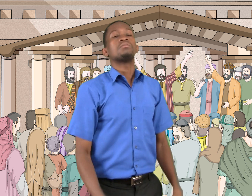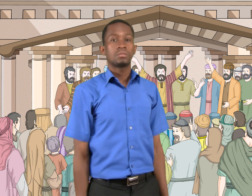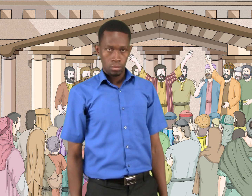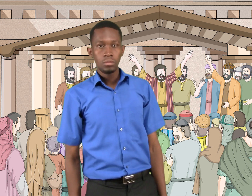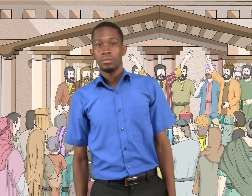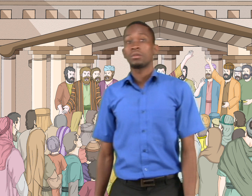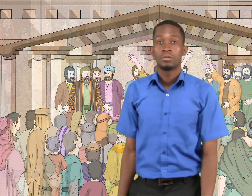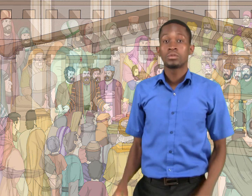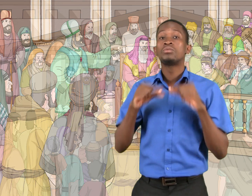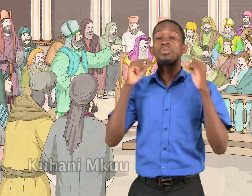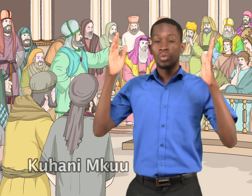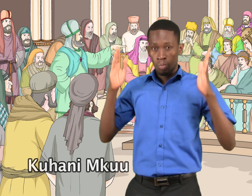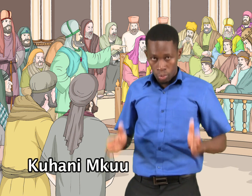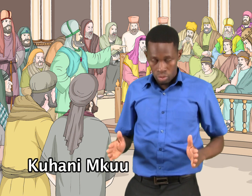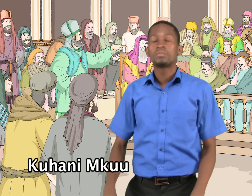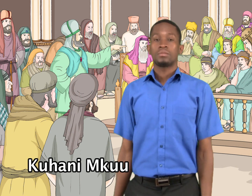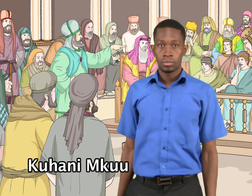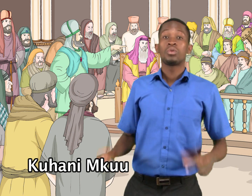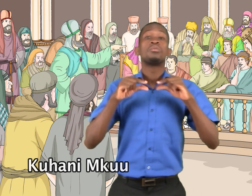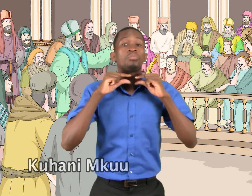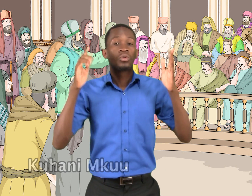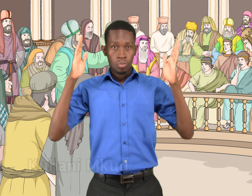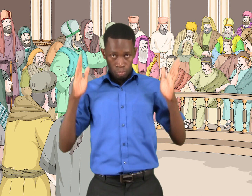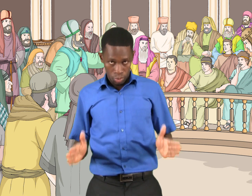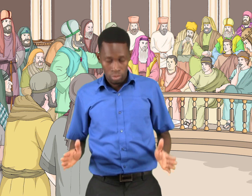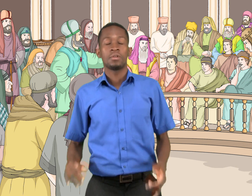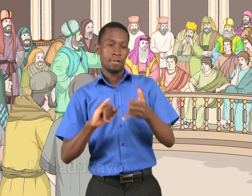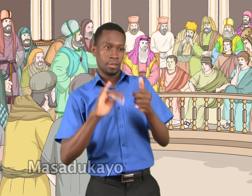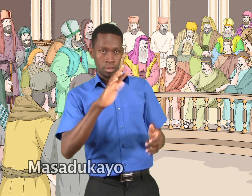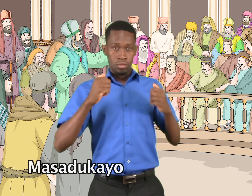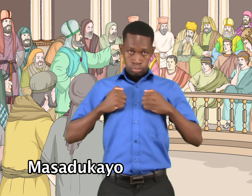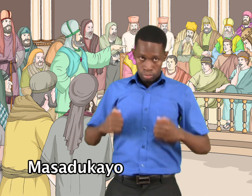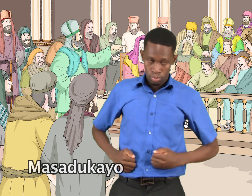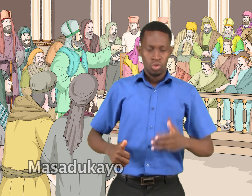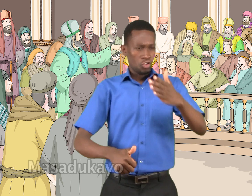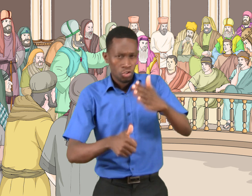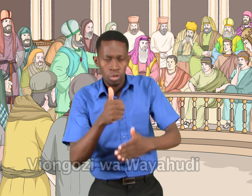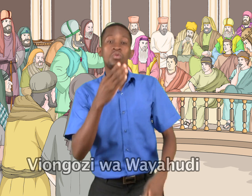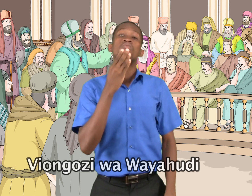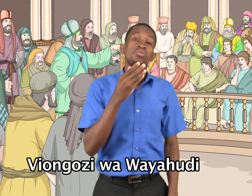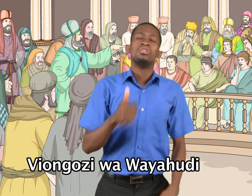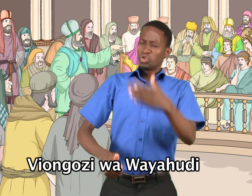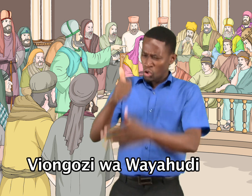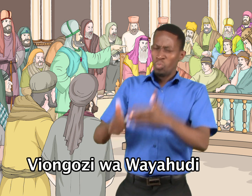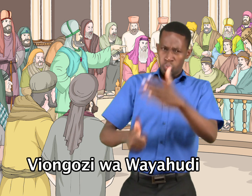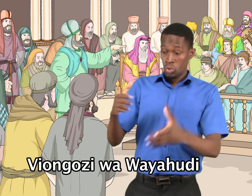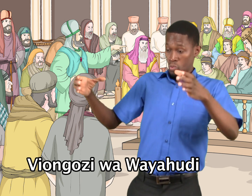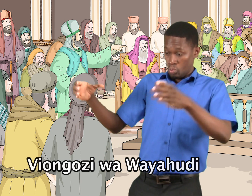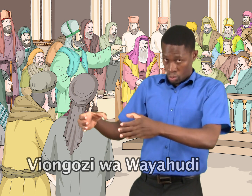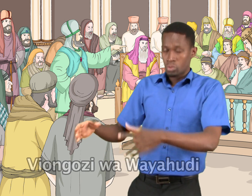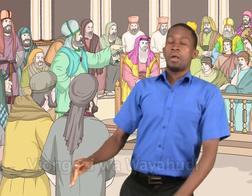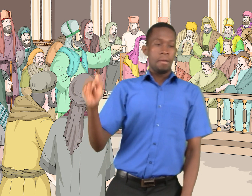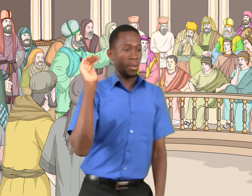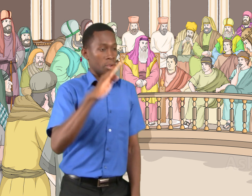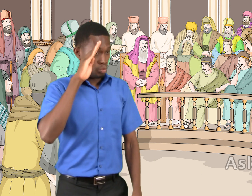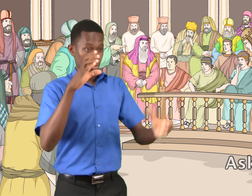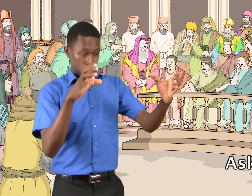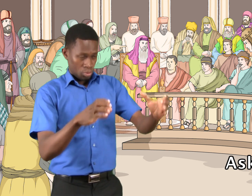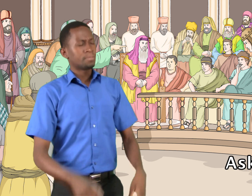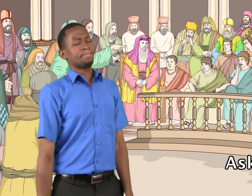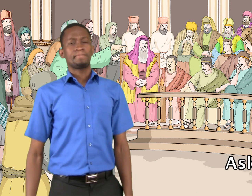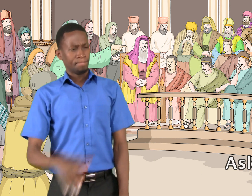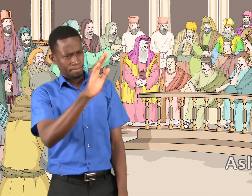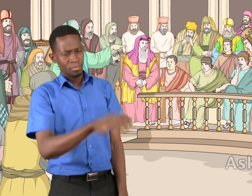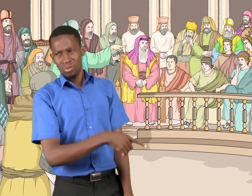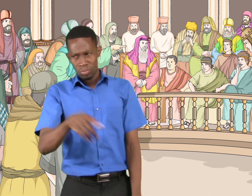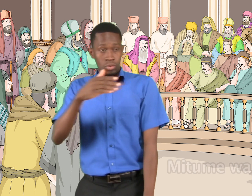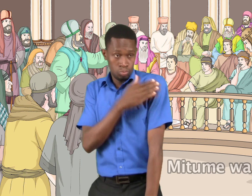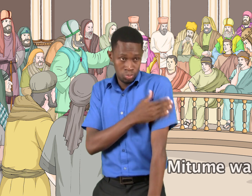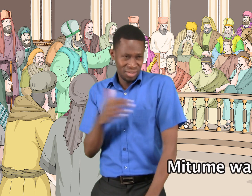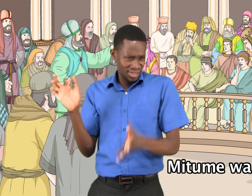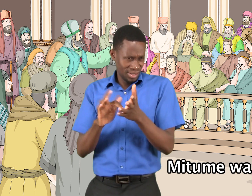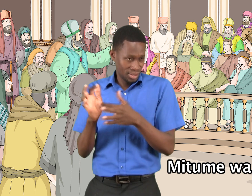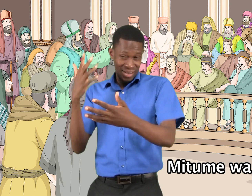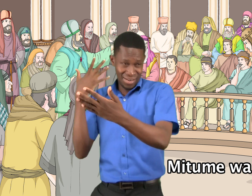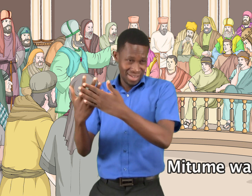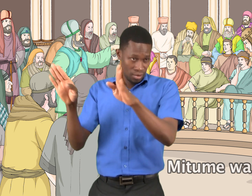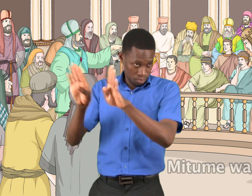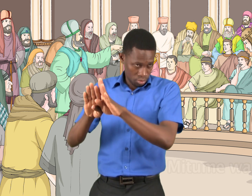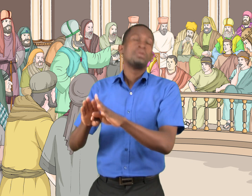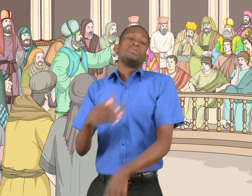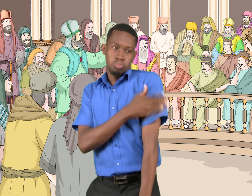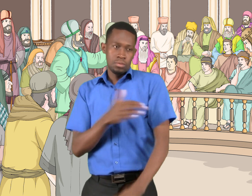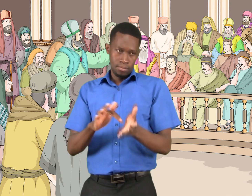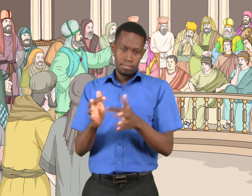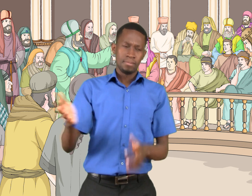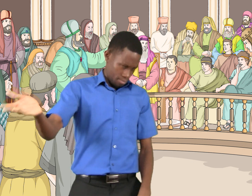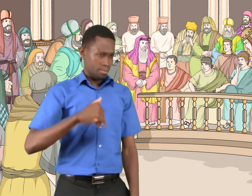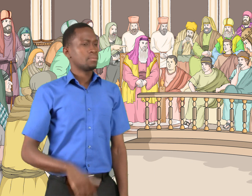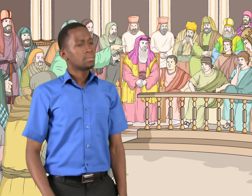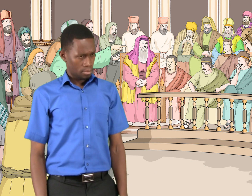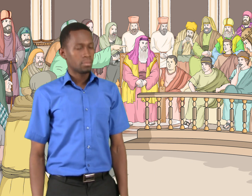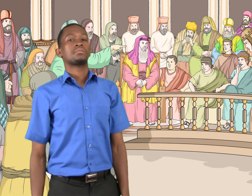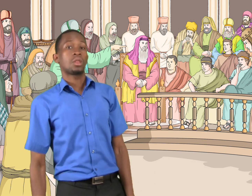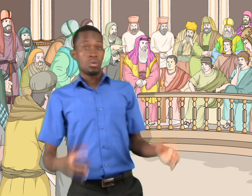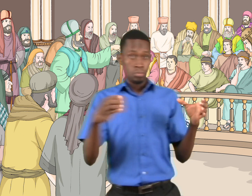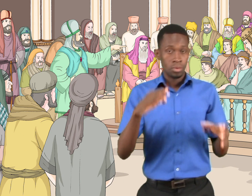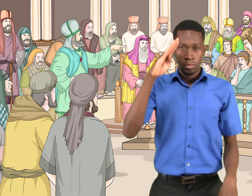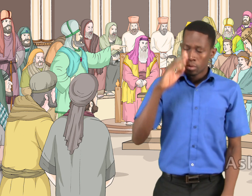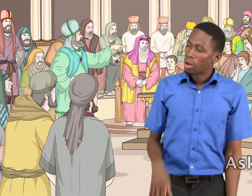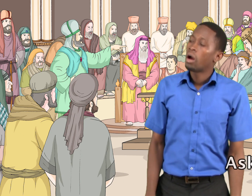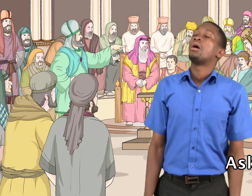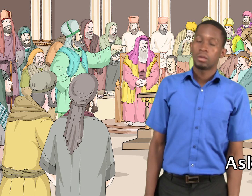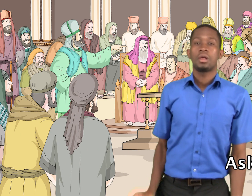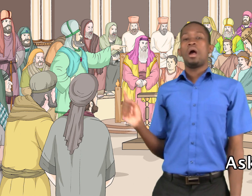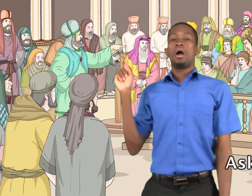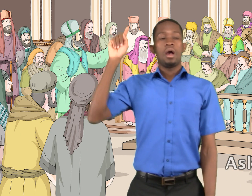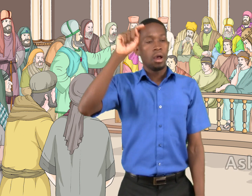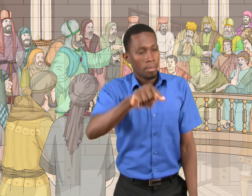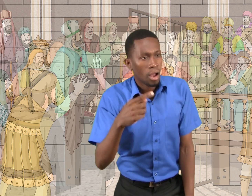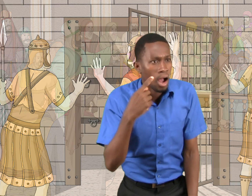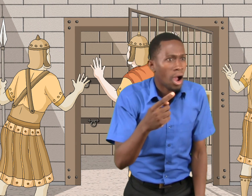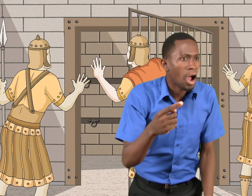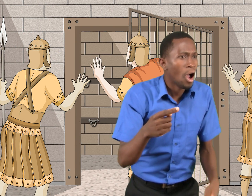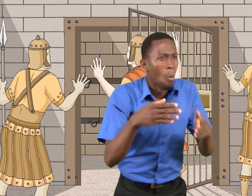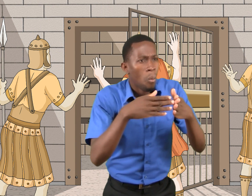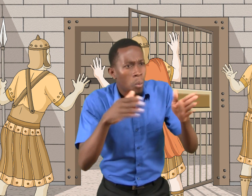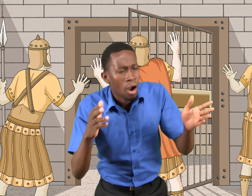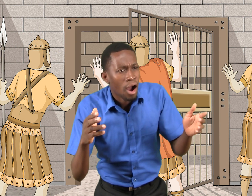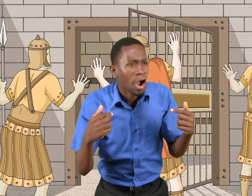When the high priest and his associates arrived, they convened the Sanhedrin—the full assembly of the elders of Israel—and sent to the jail for the apostles.